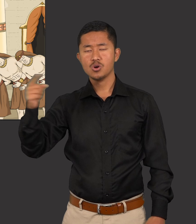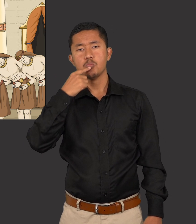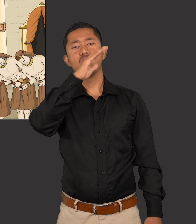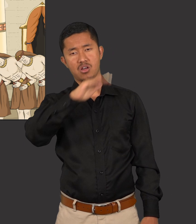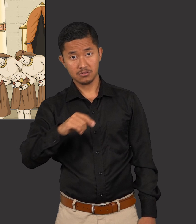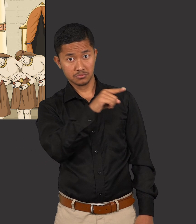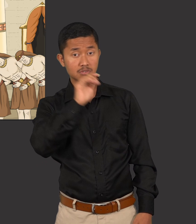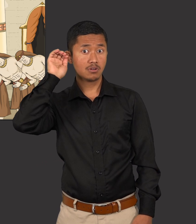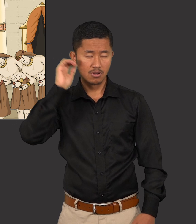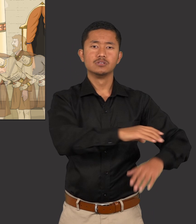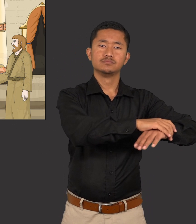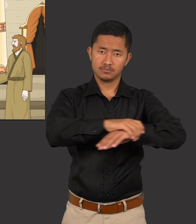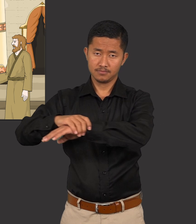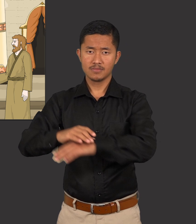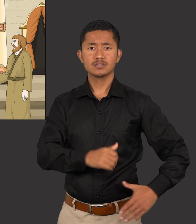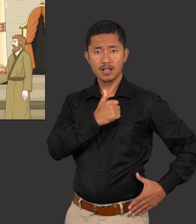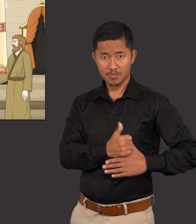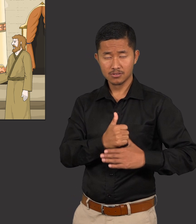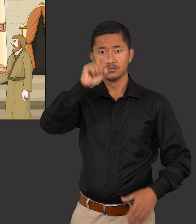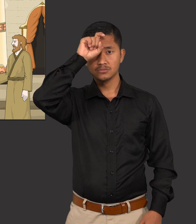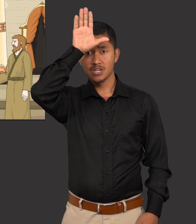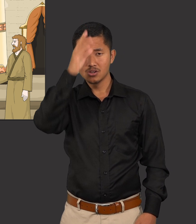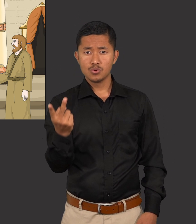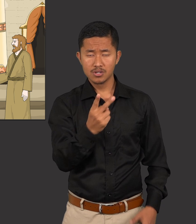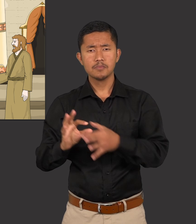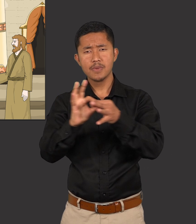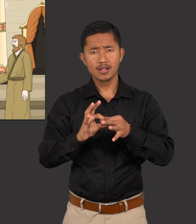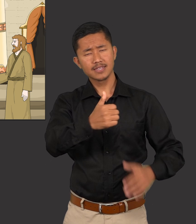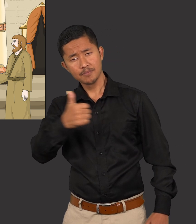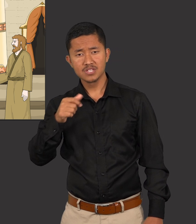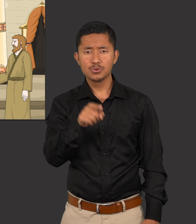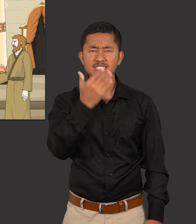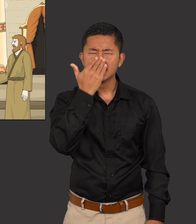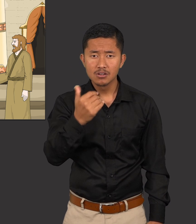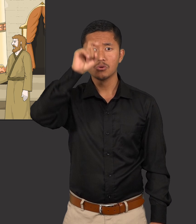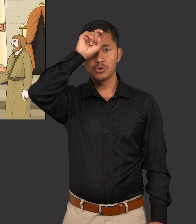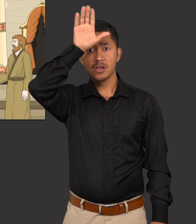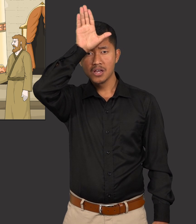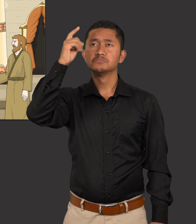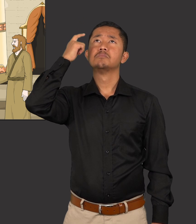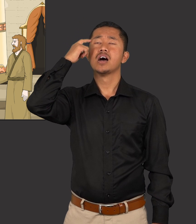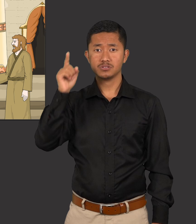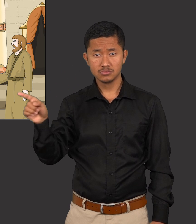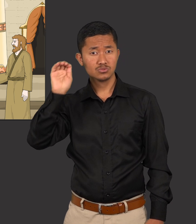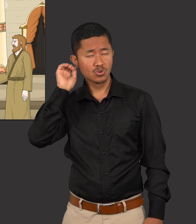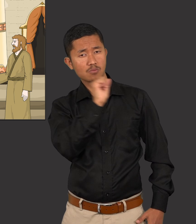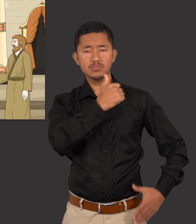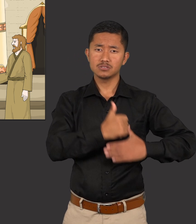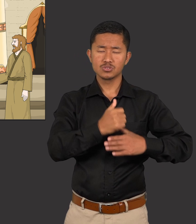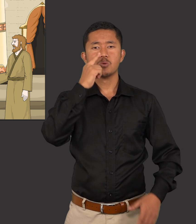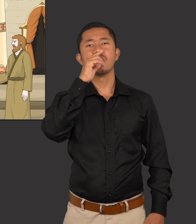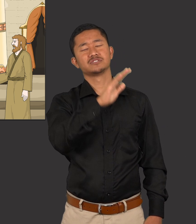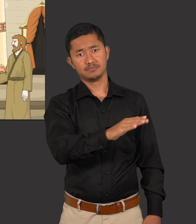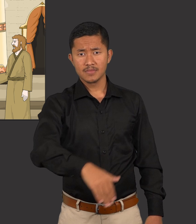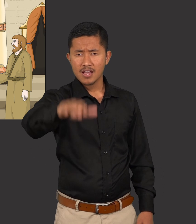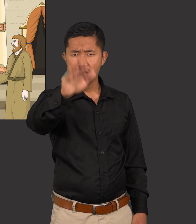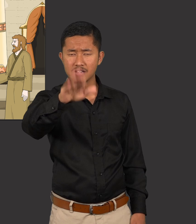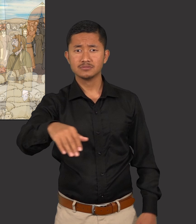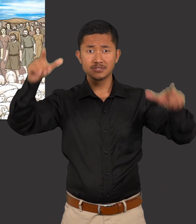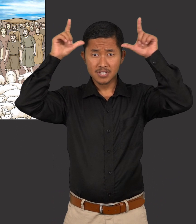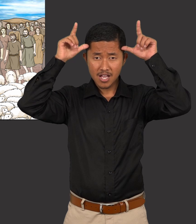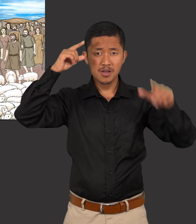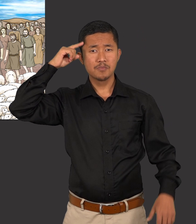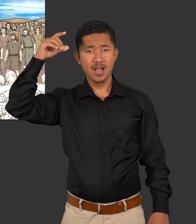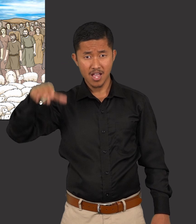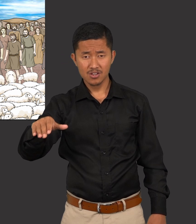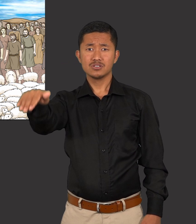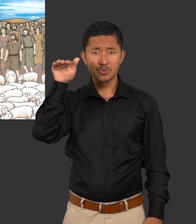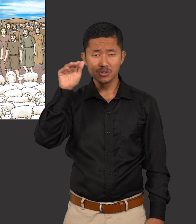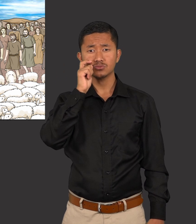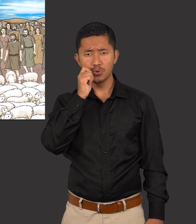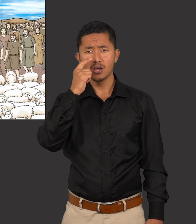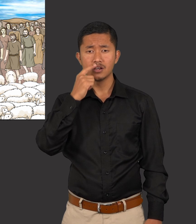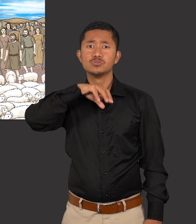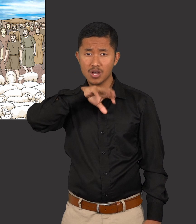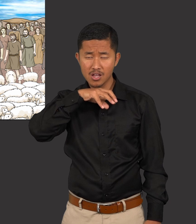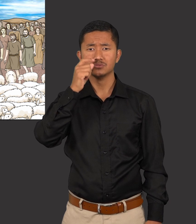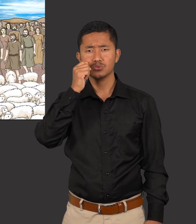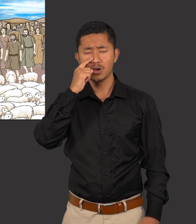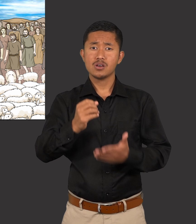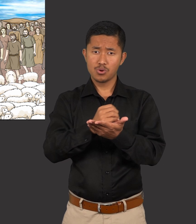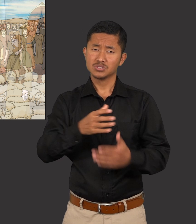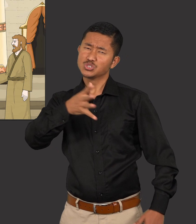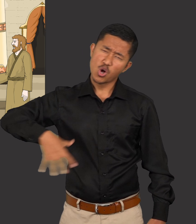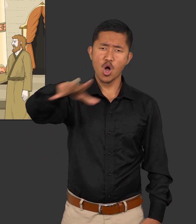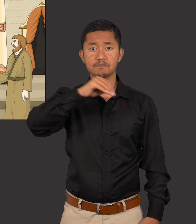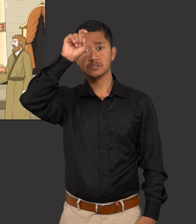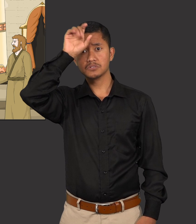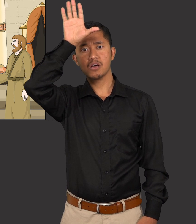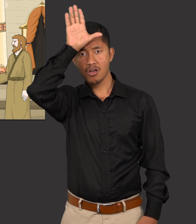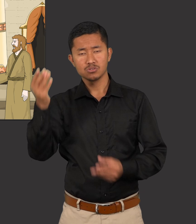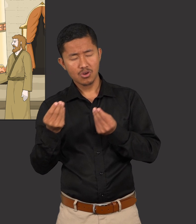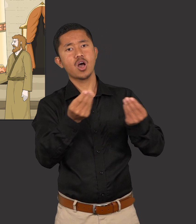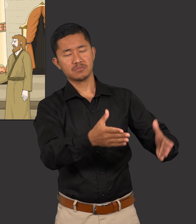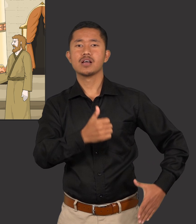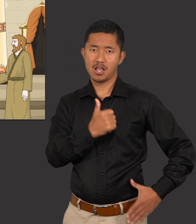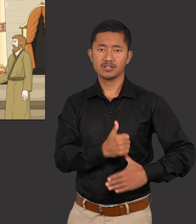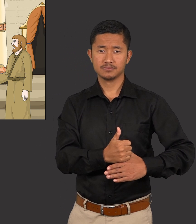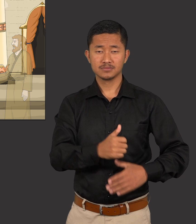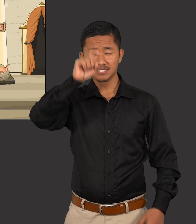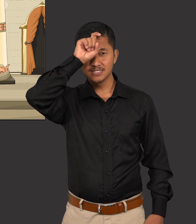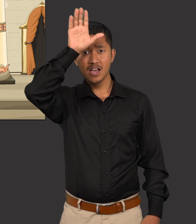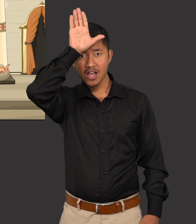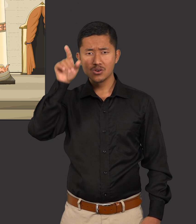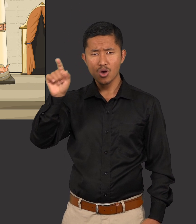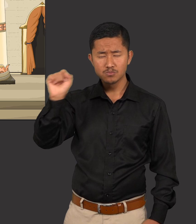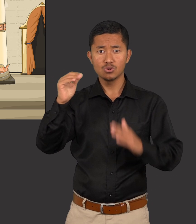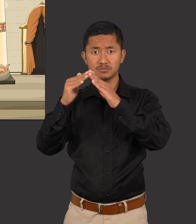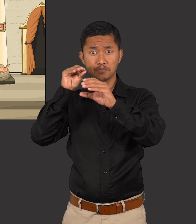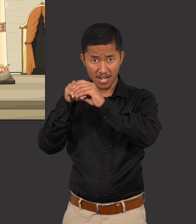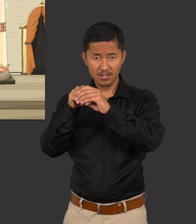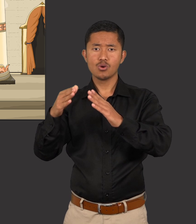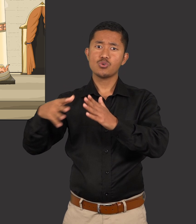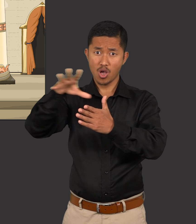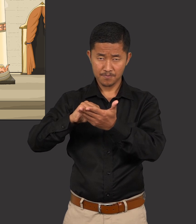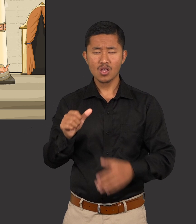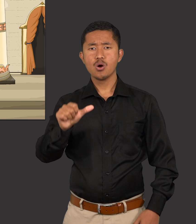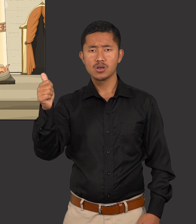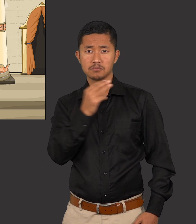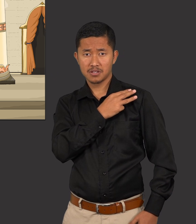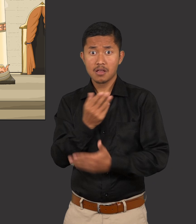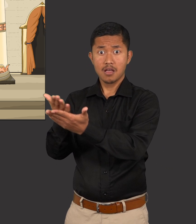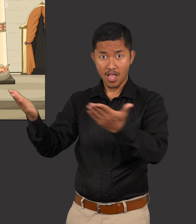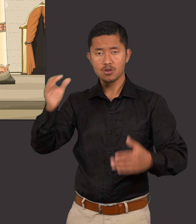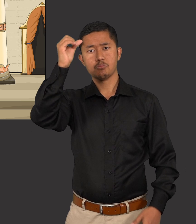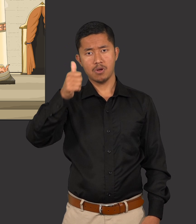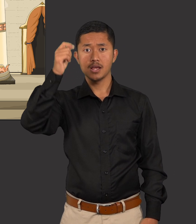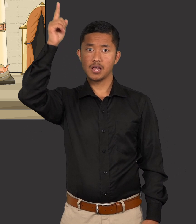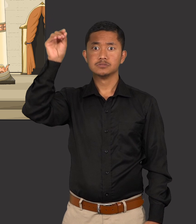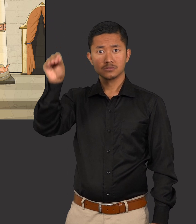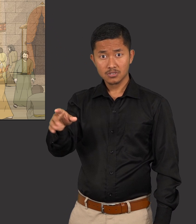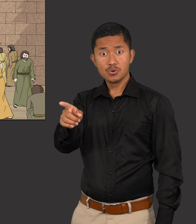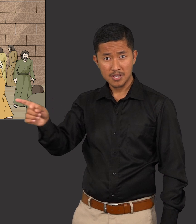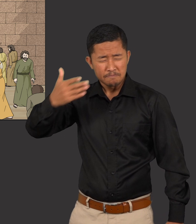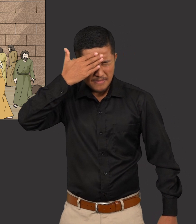He treated Abram well on her account, and Abram acquired sheep and cattle, male and female donkeys, menservants and maidservants, and camels.